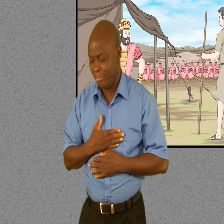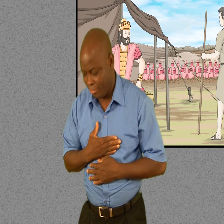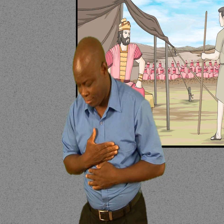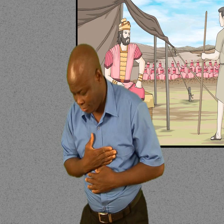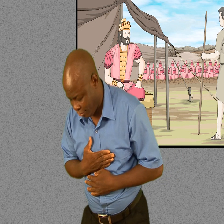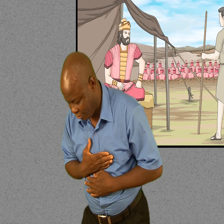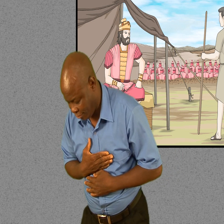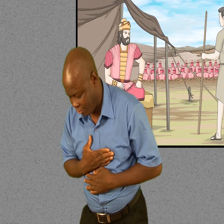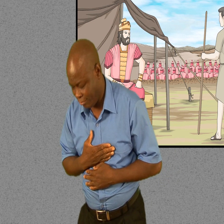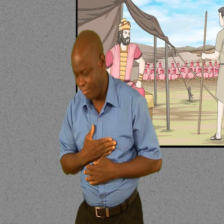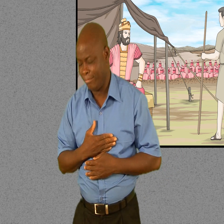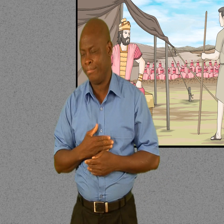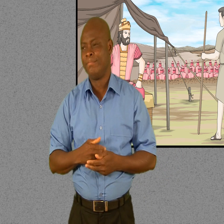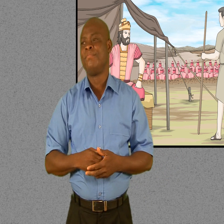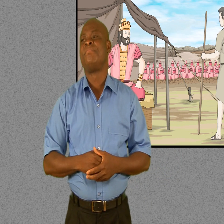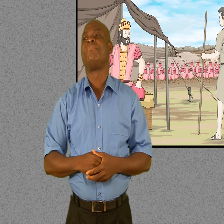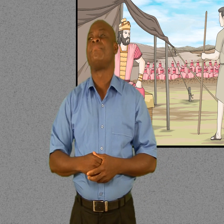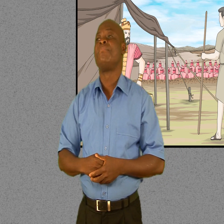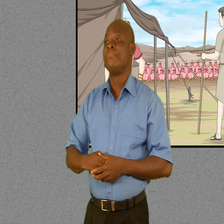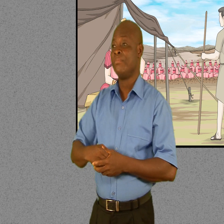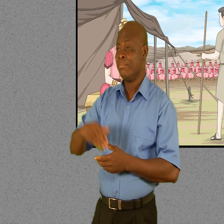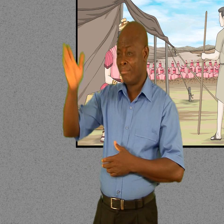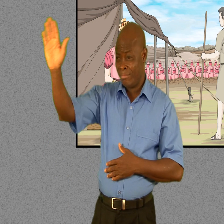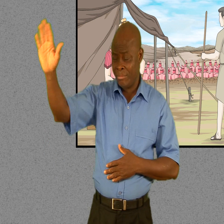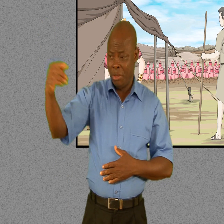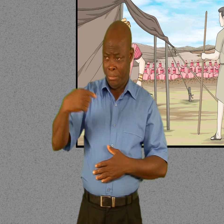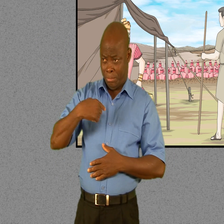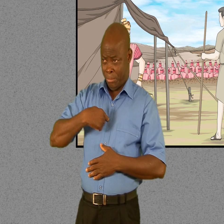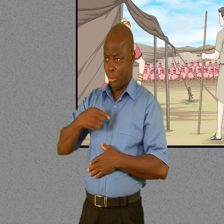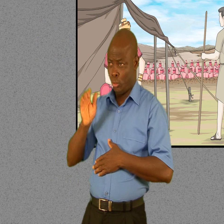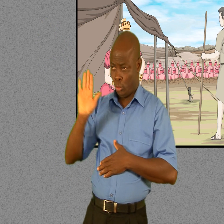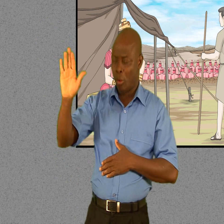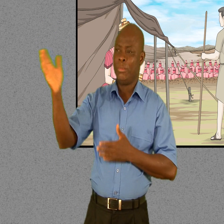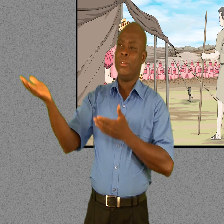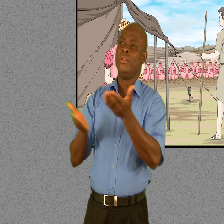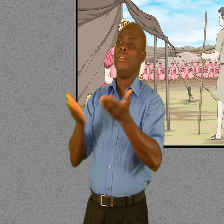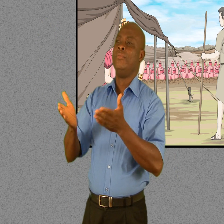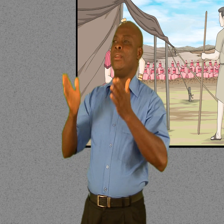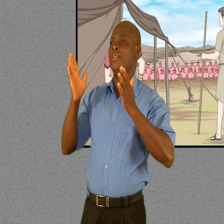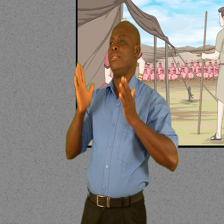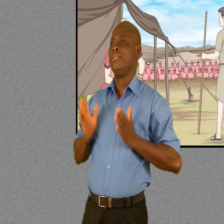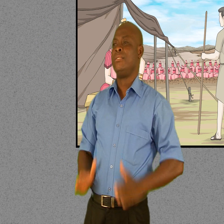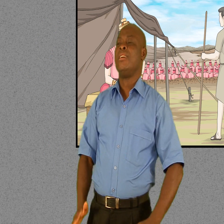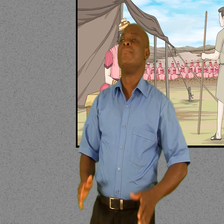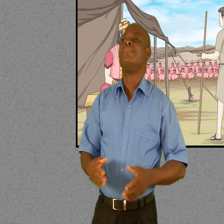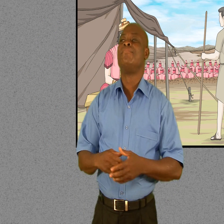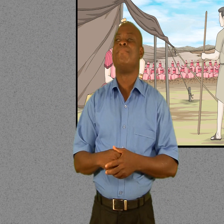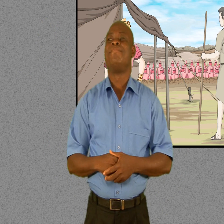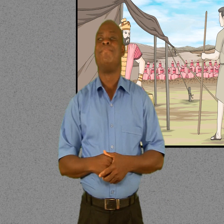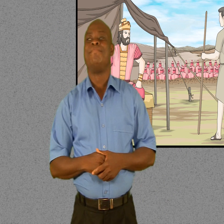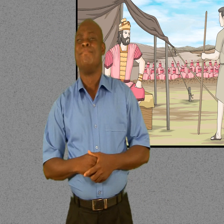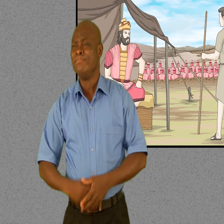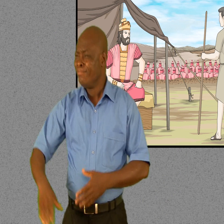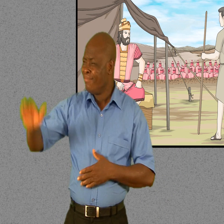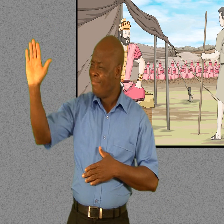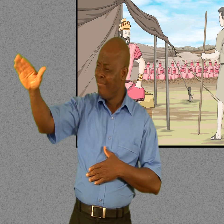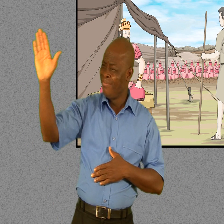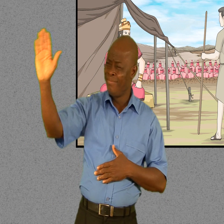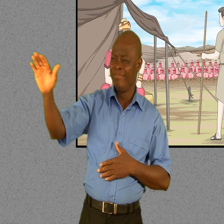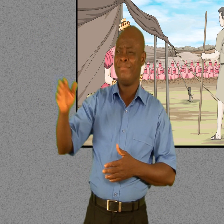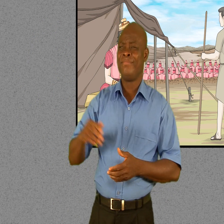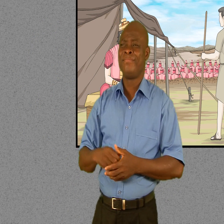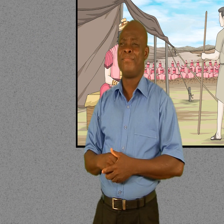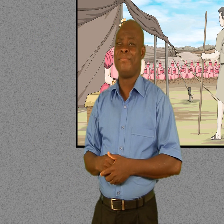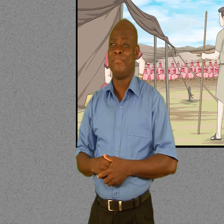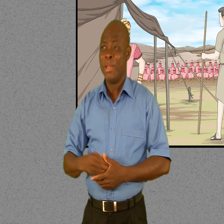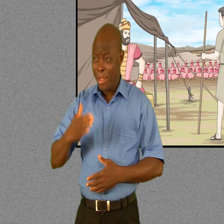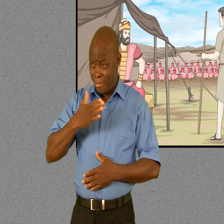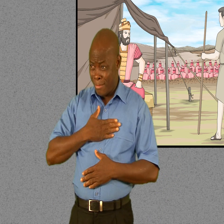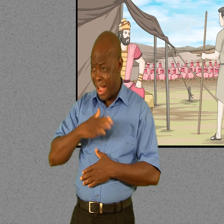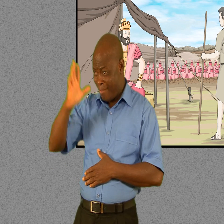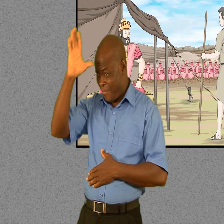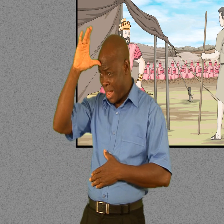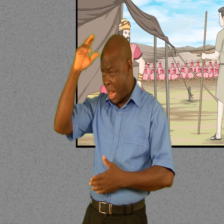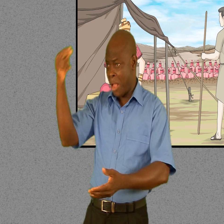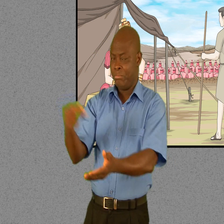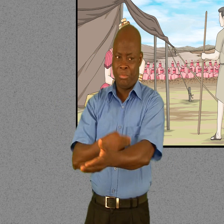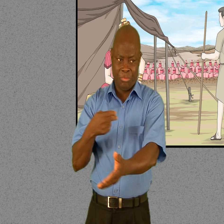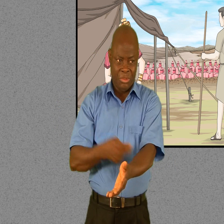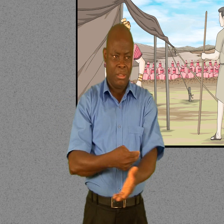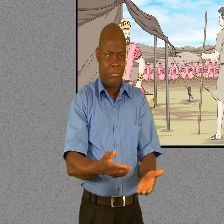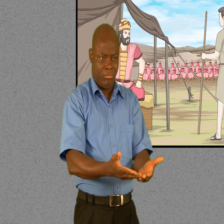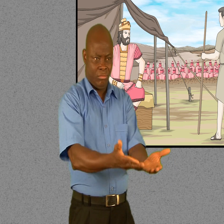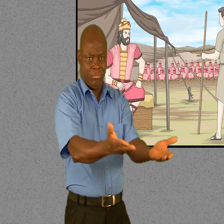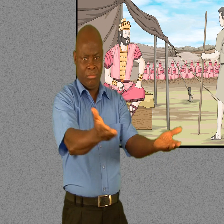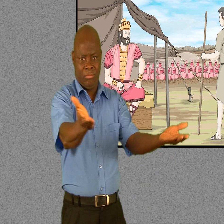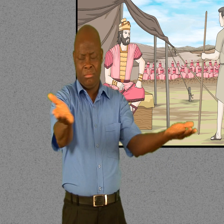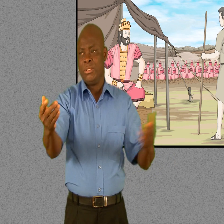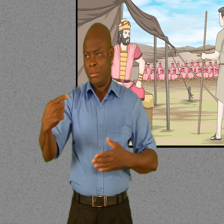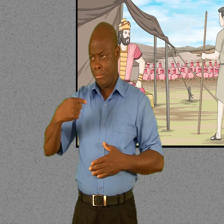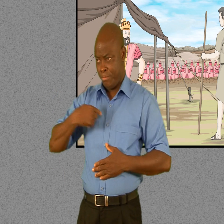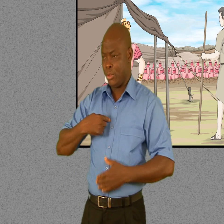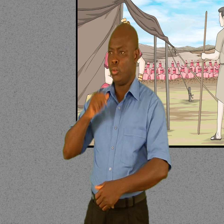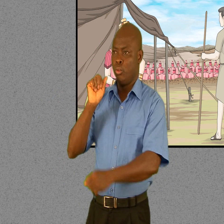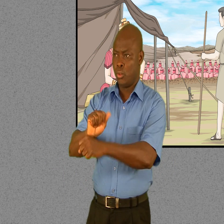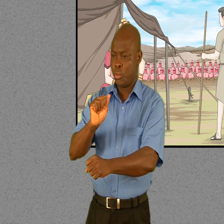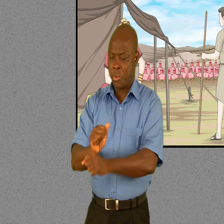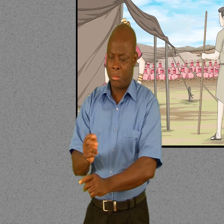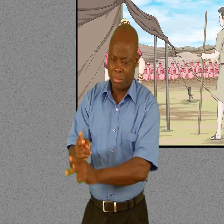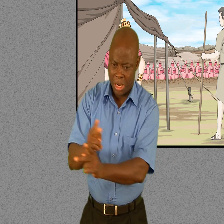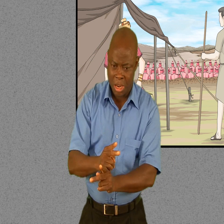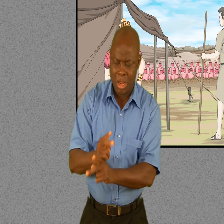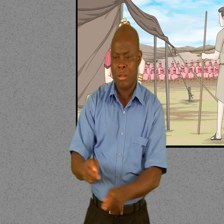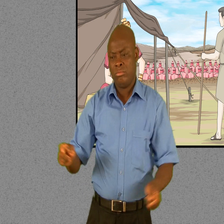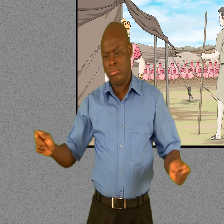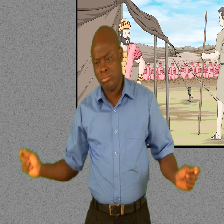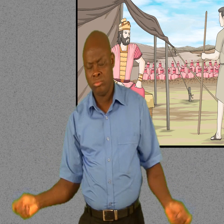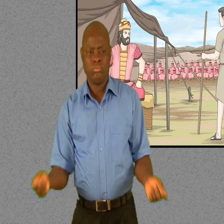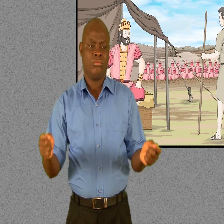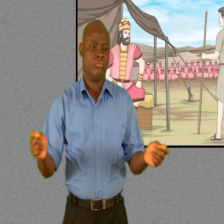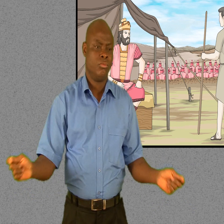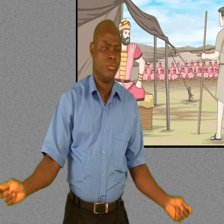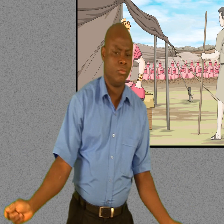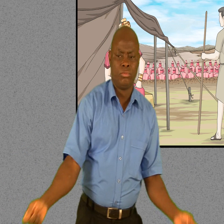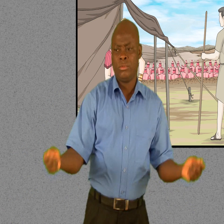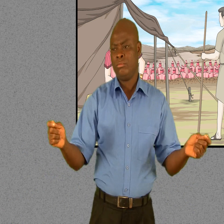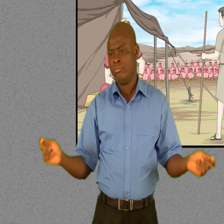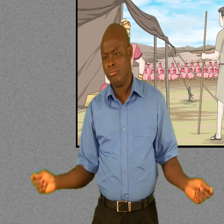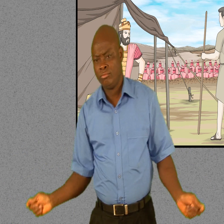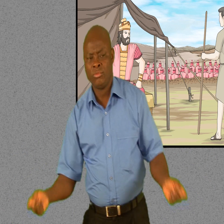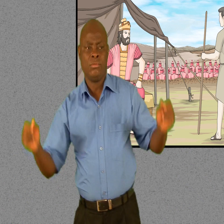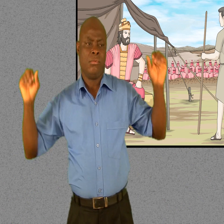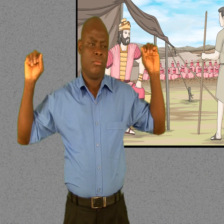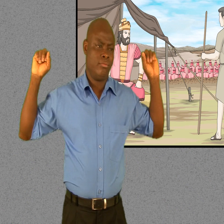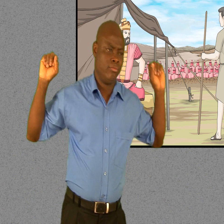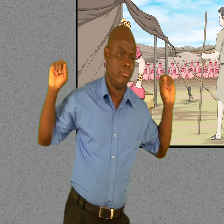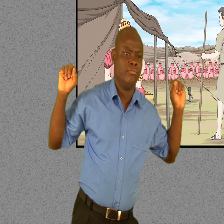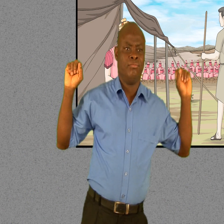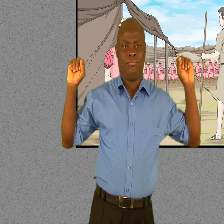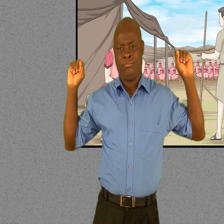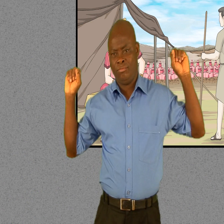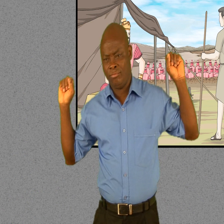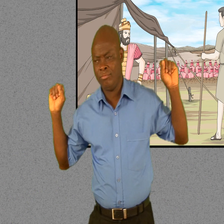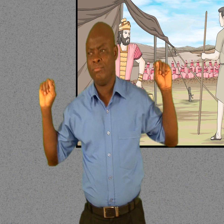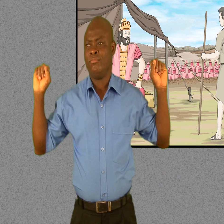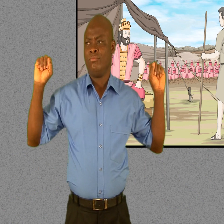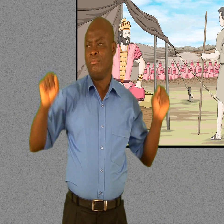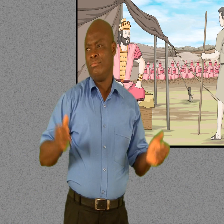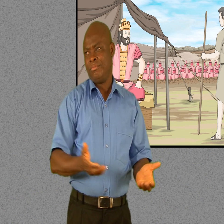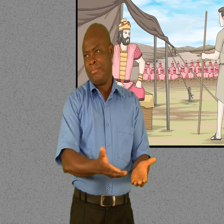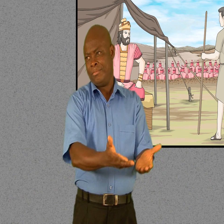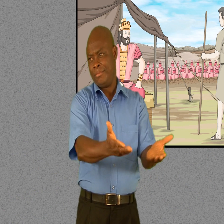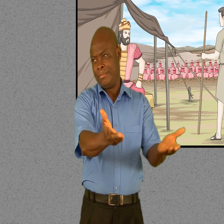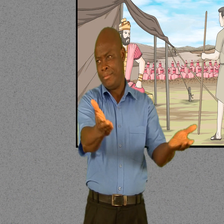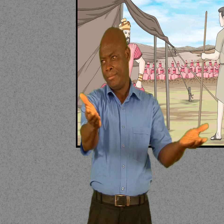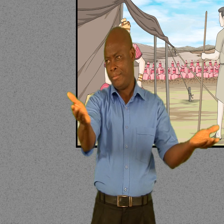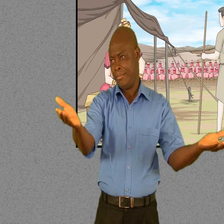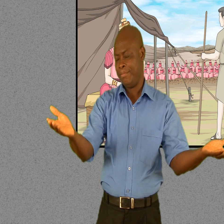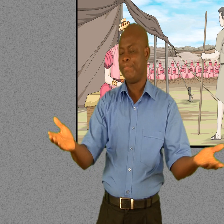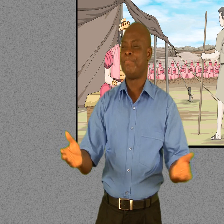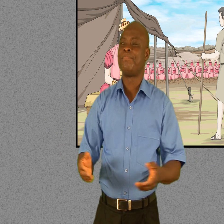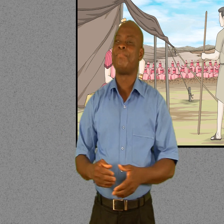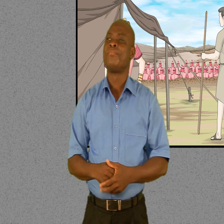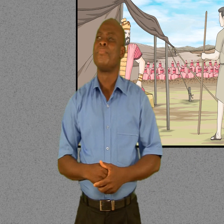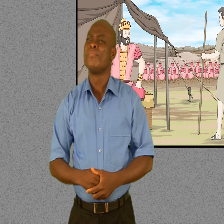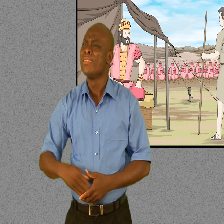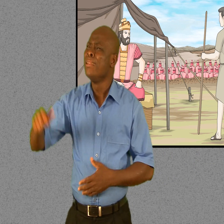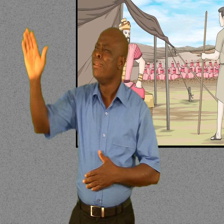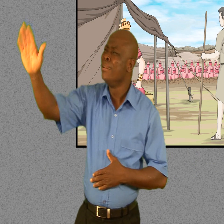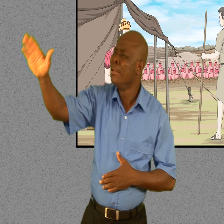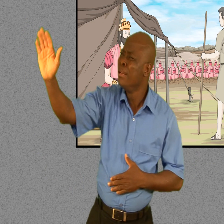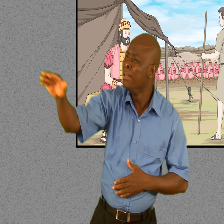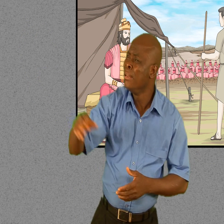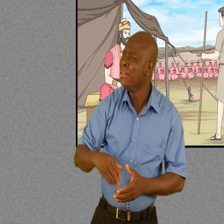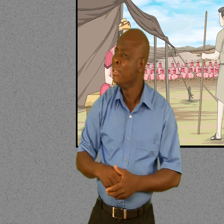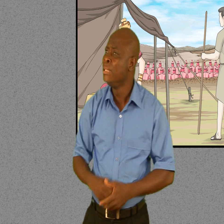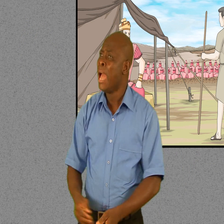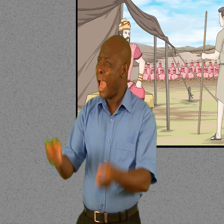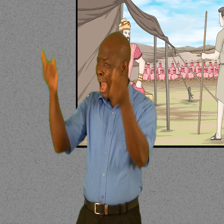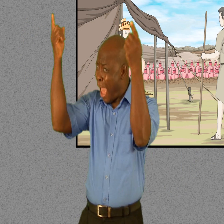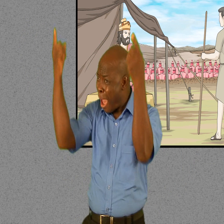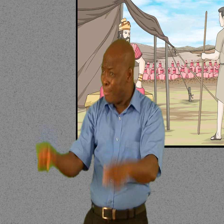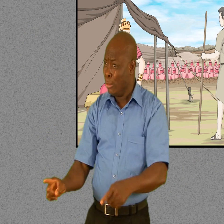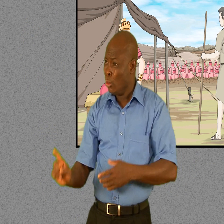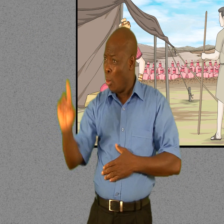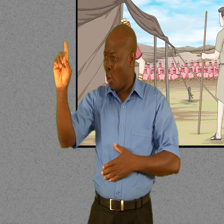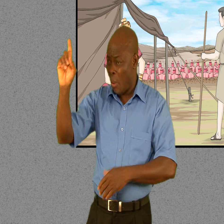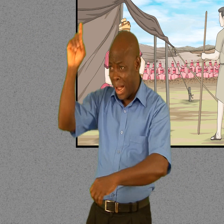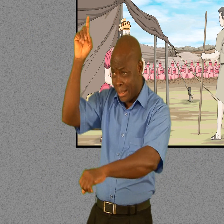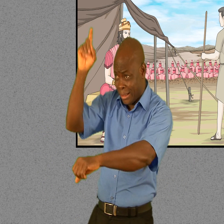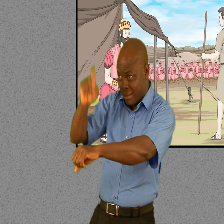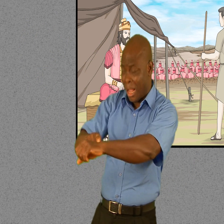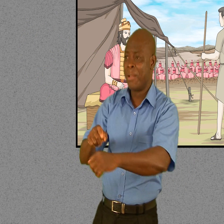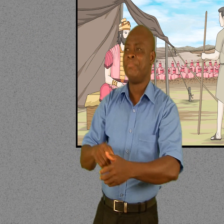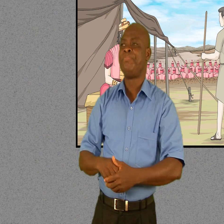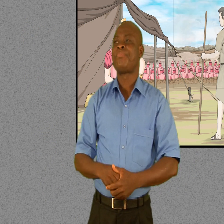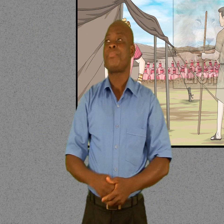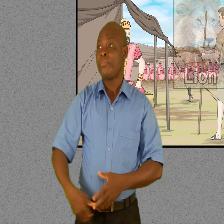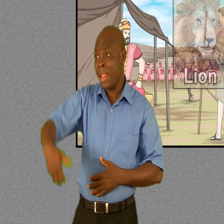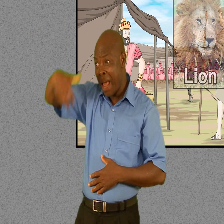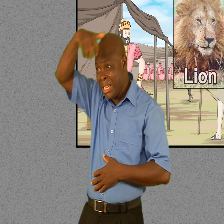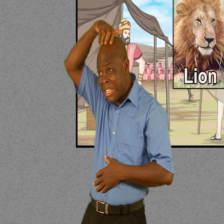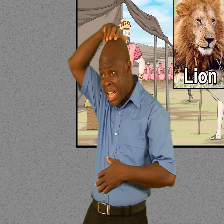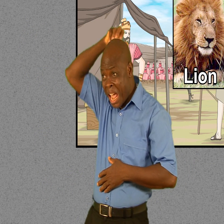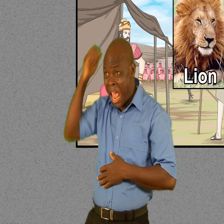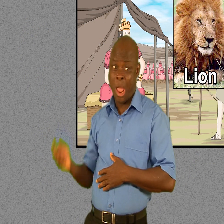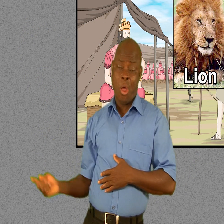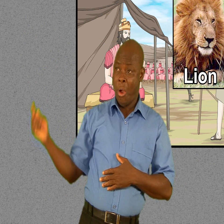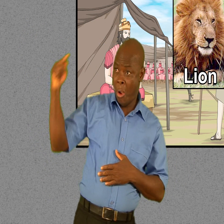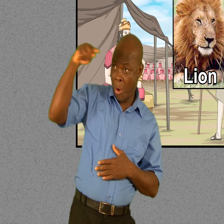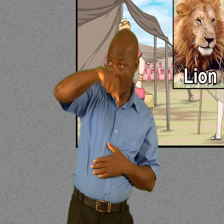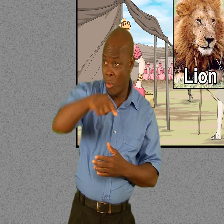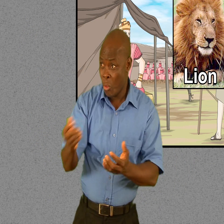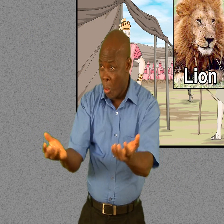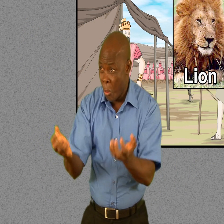You are just a boy, and he has been a warrior from his youth.”